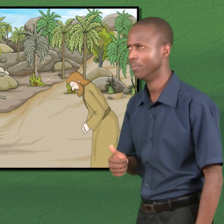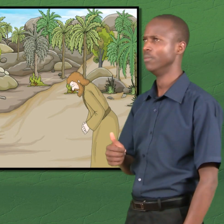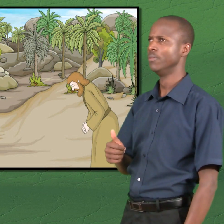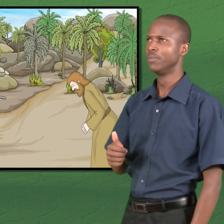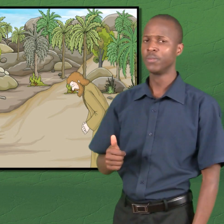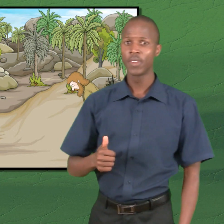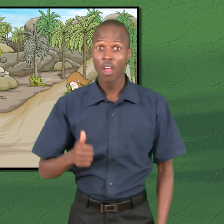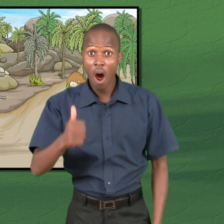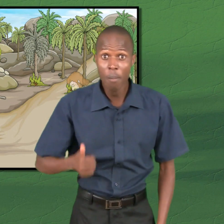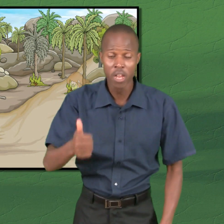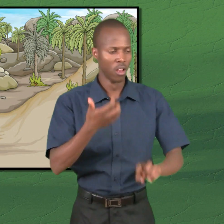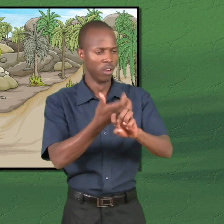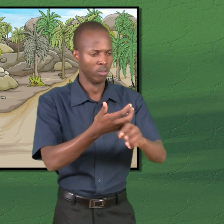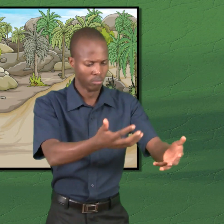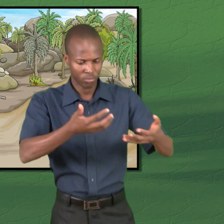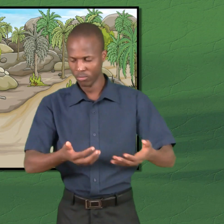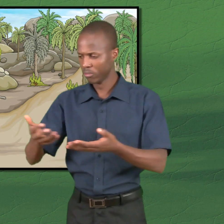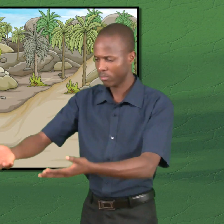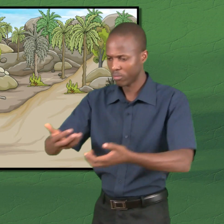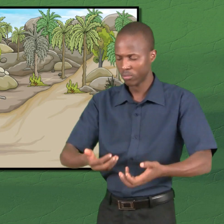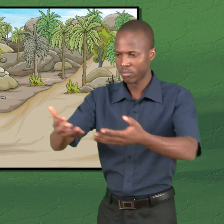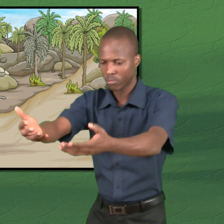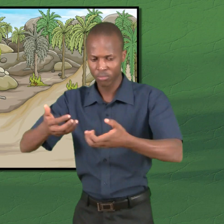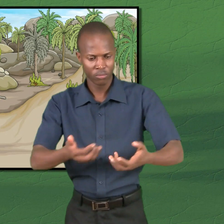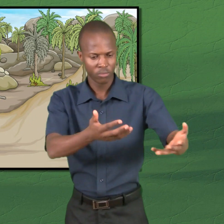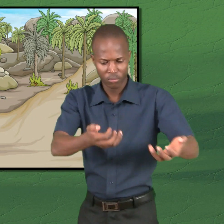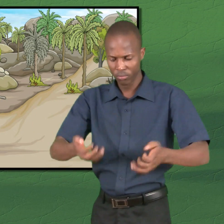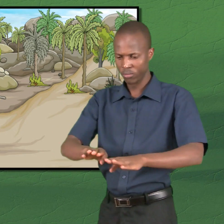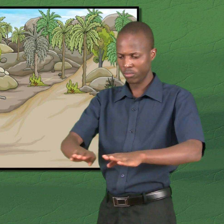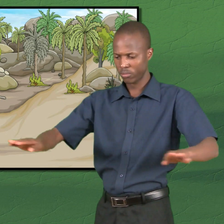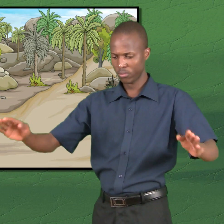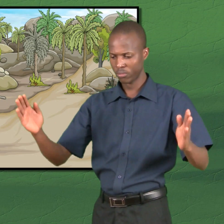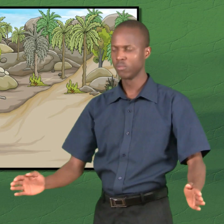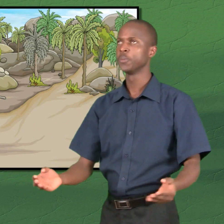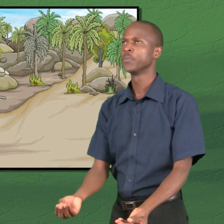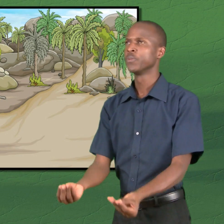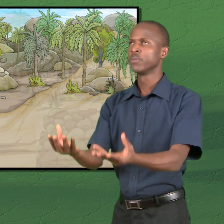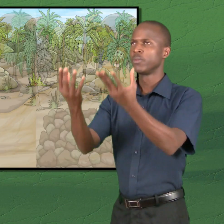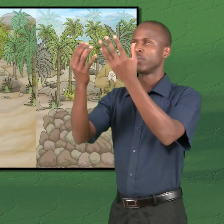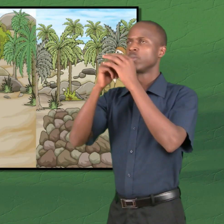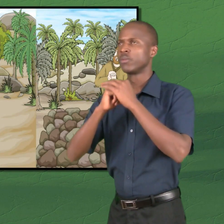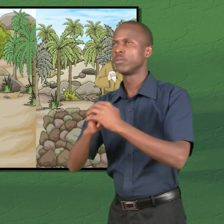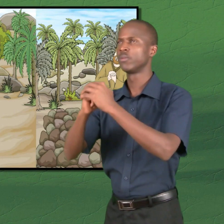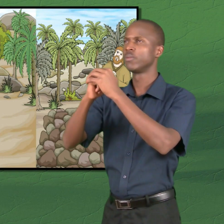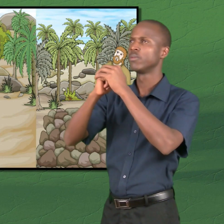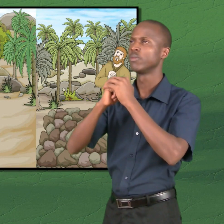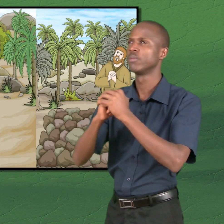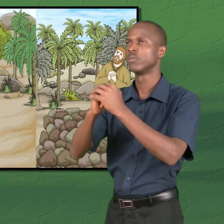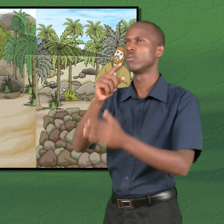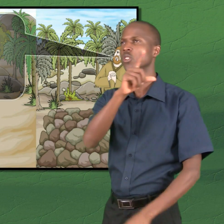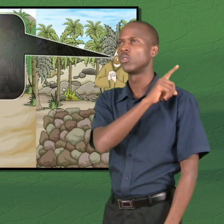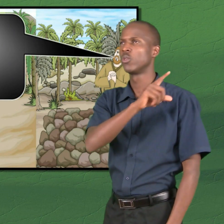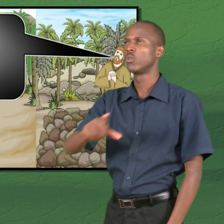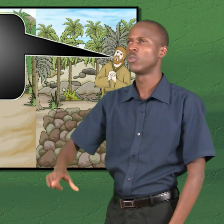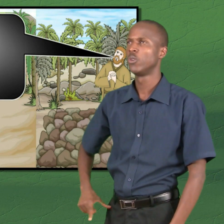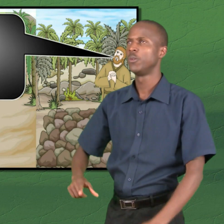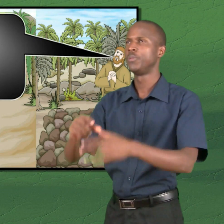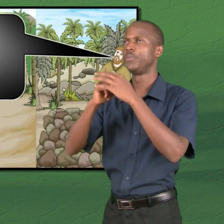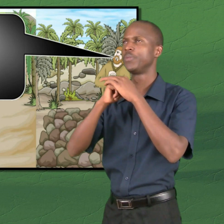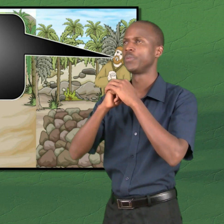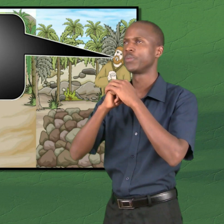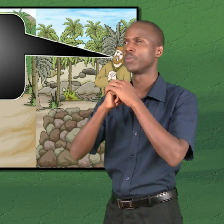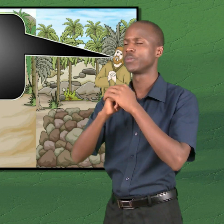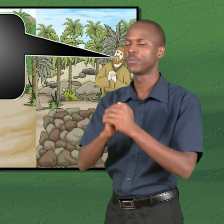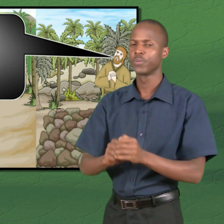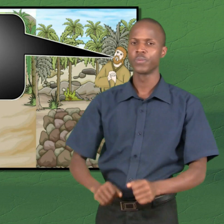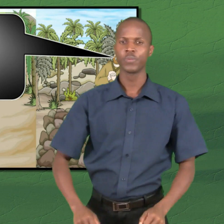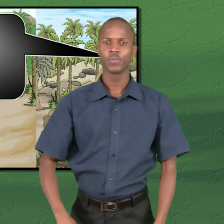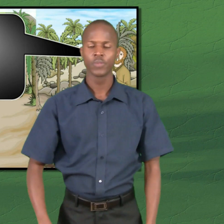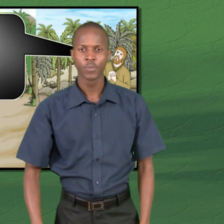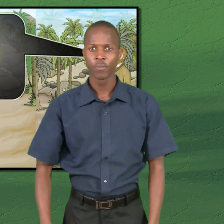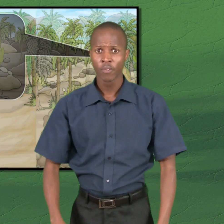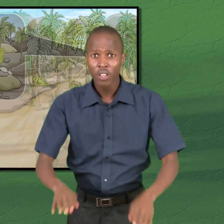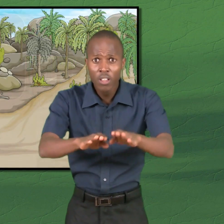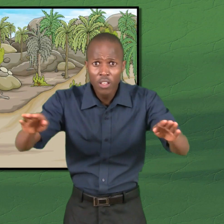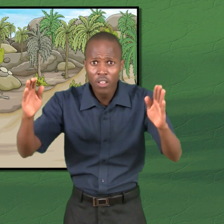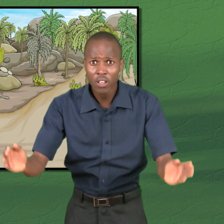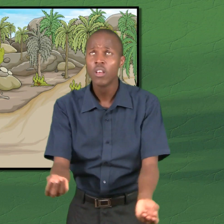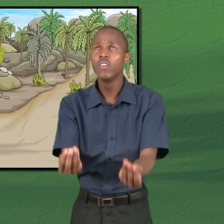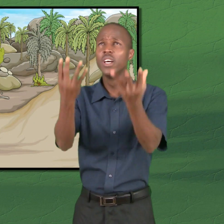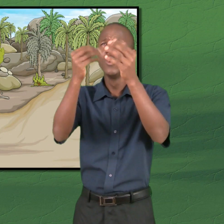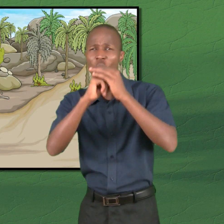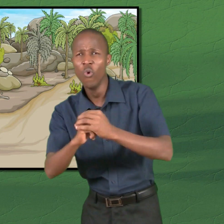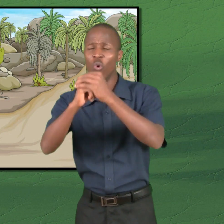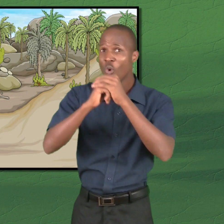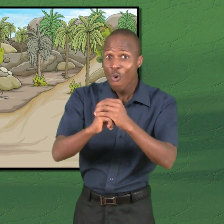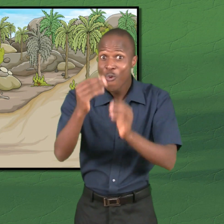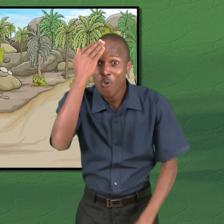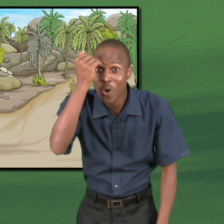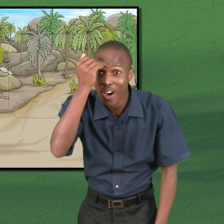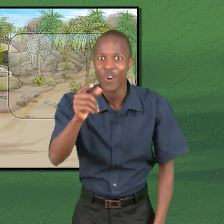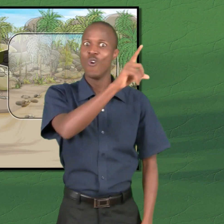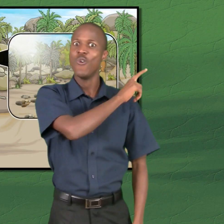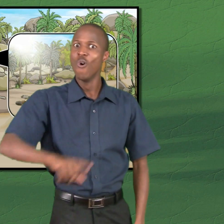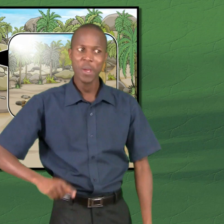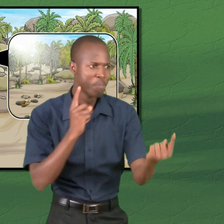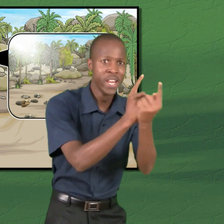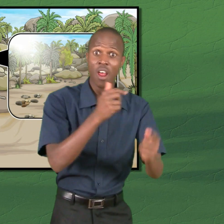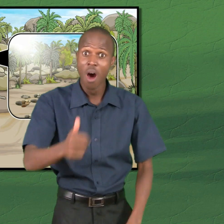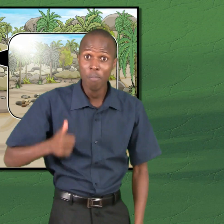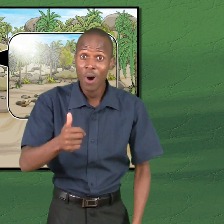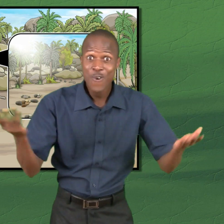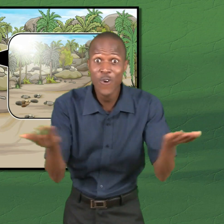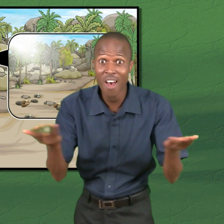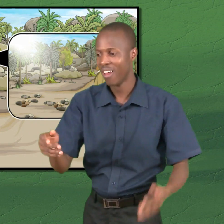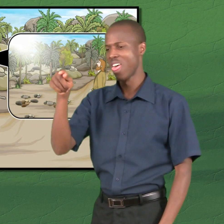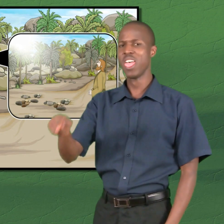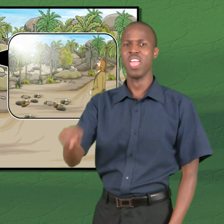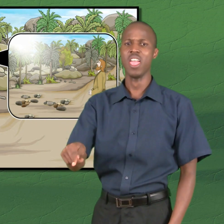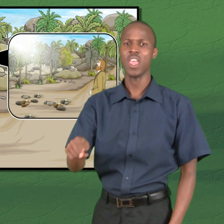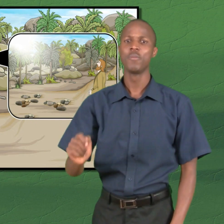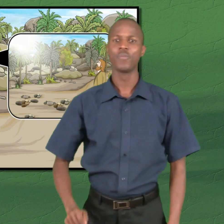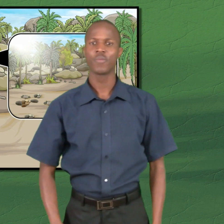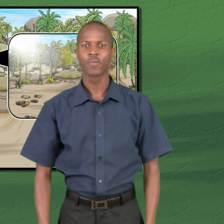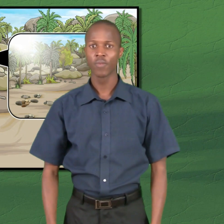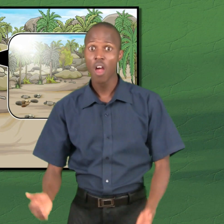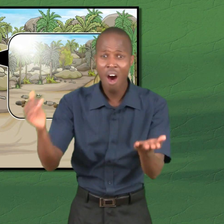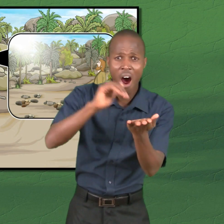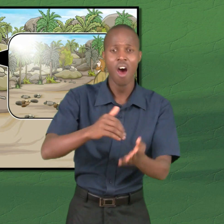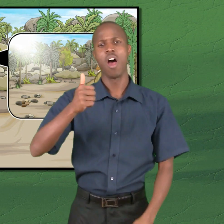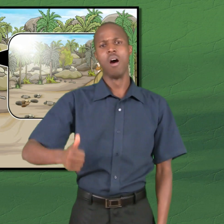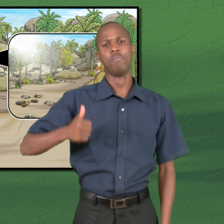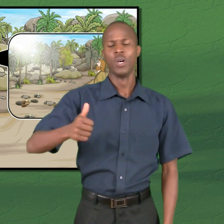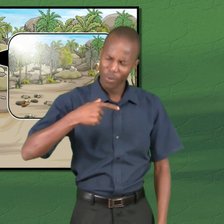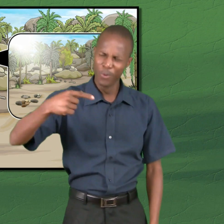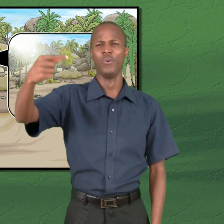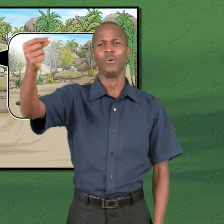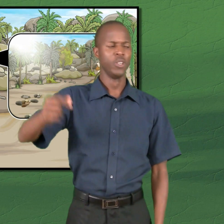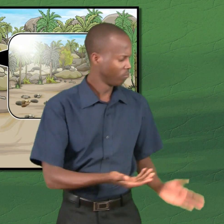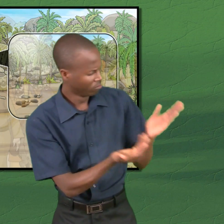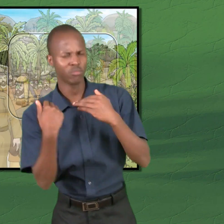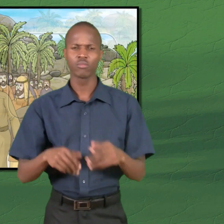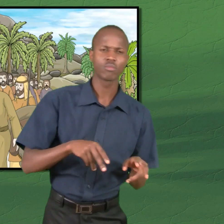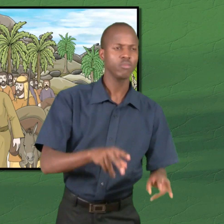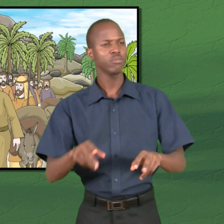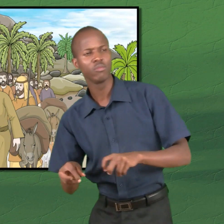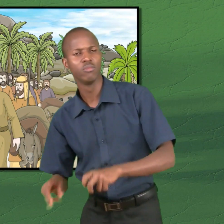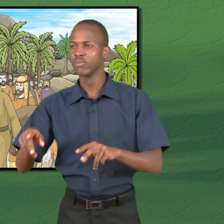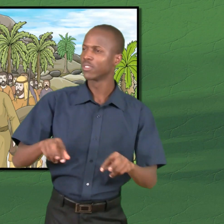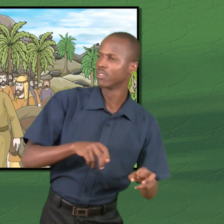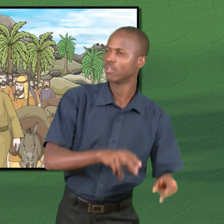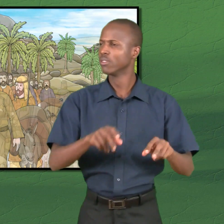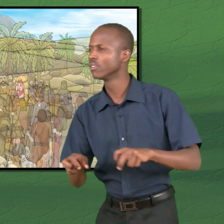So Abram built an altar there to the LORD, who had appeared to him.